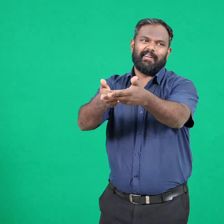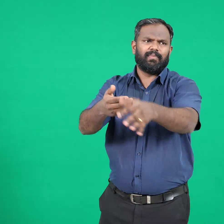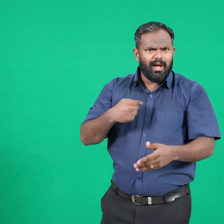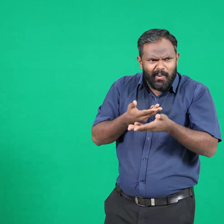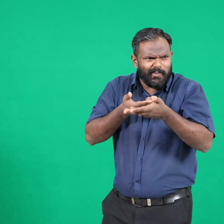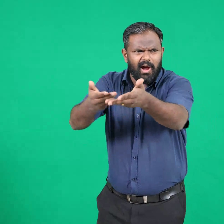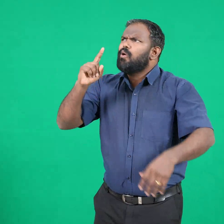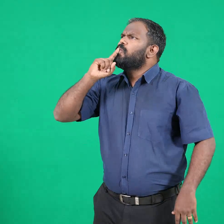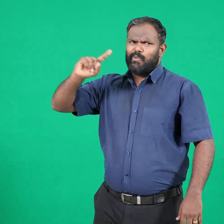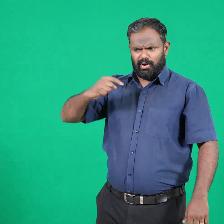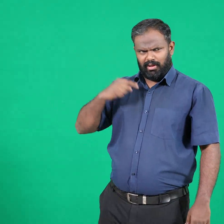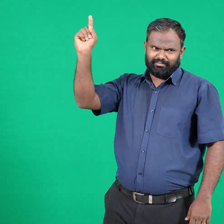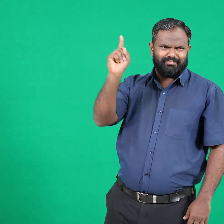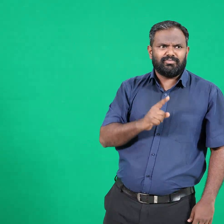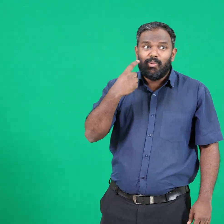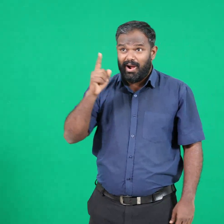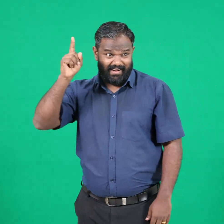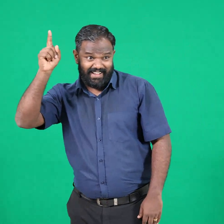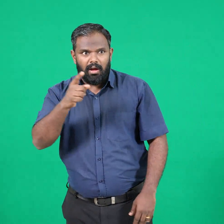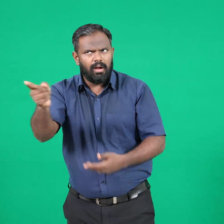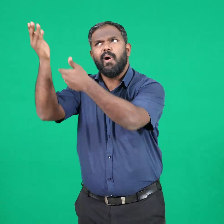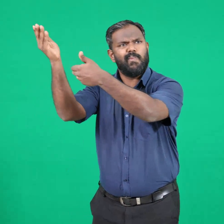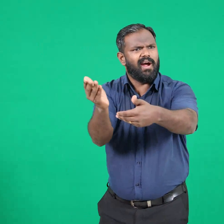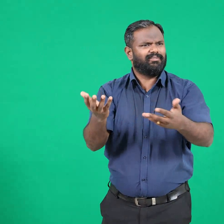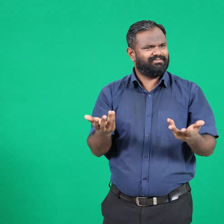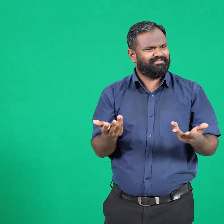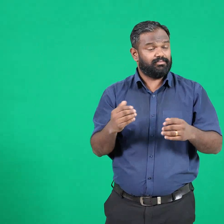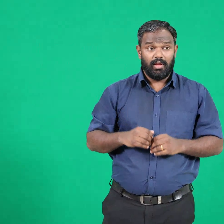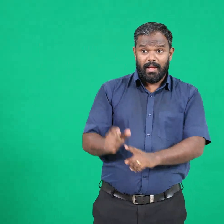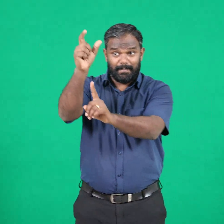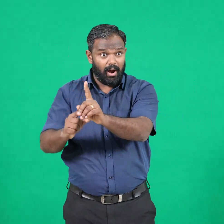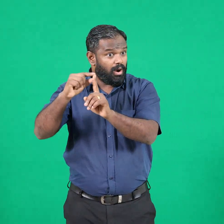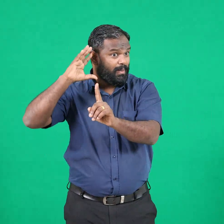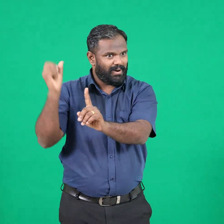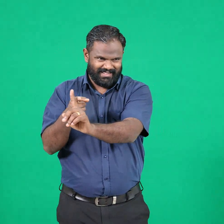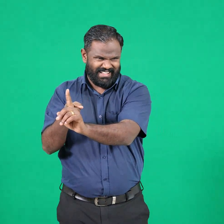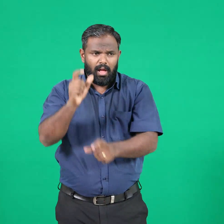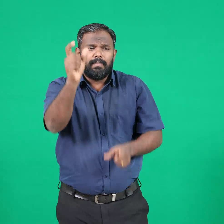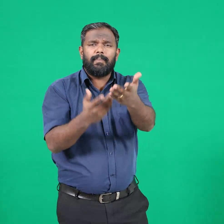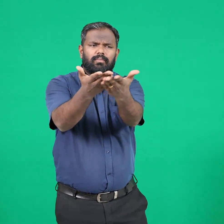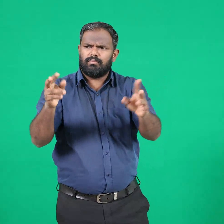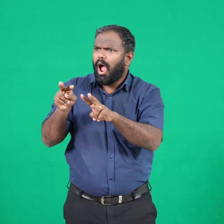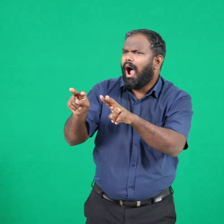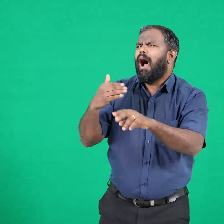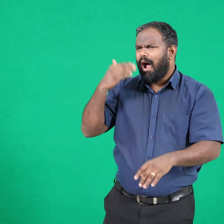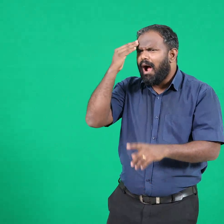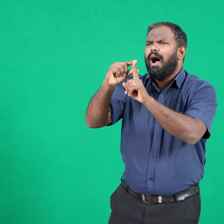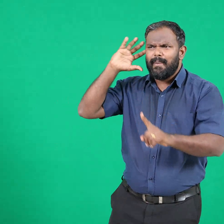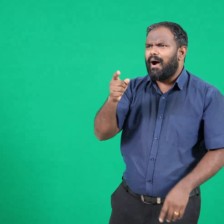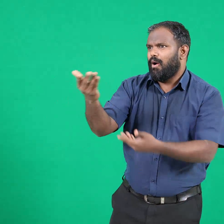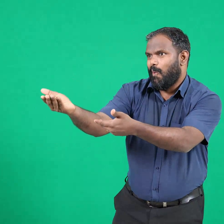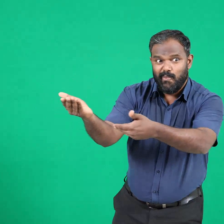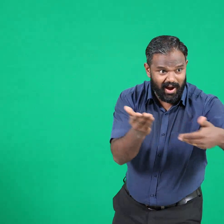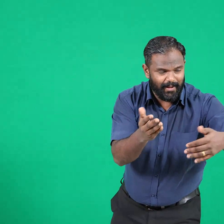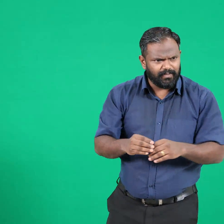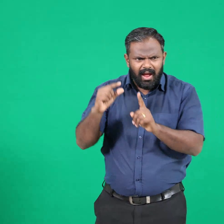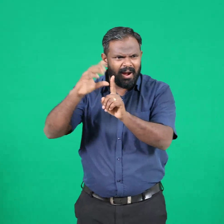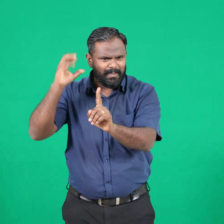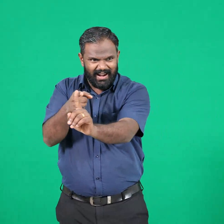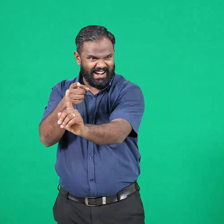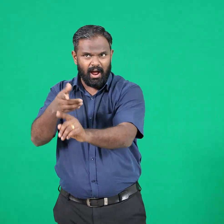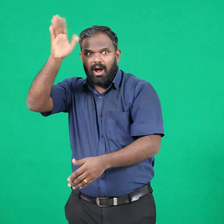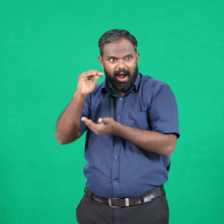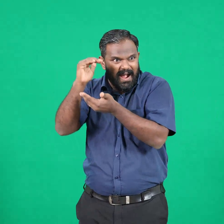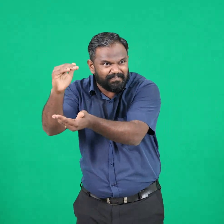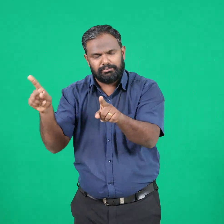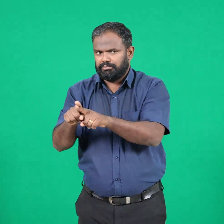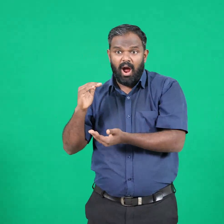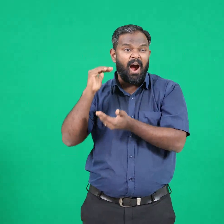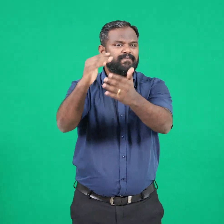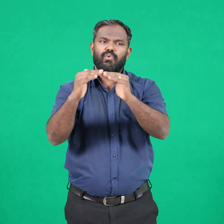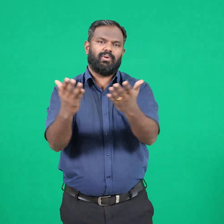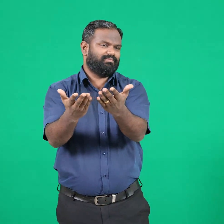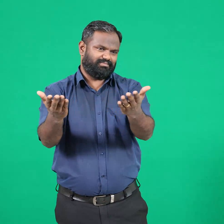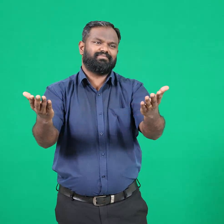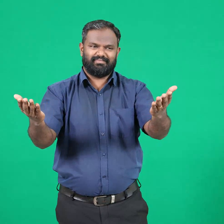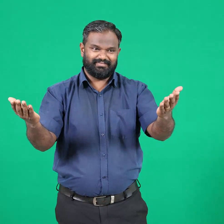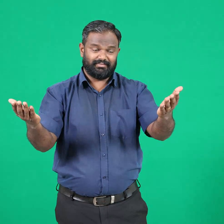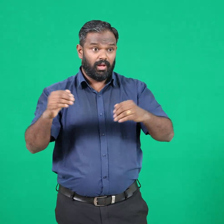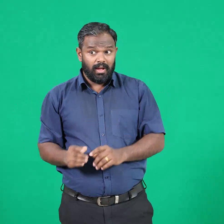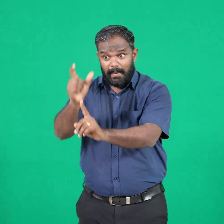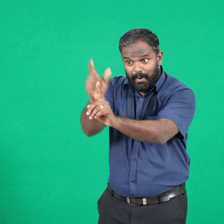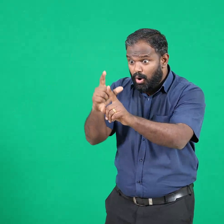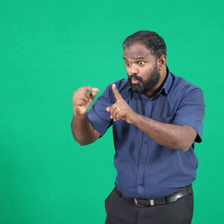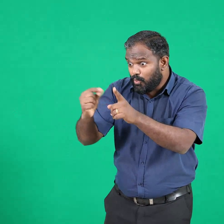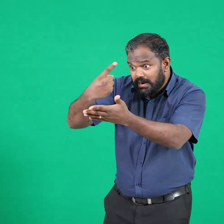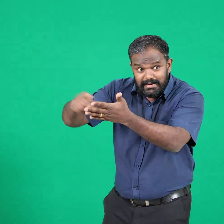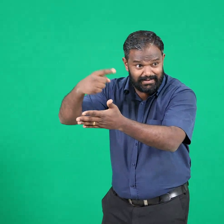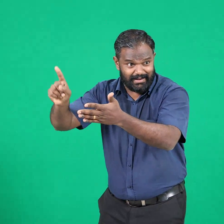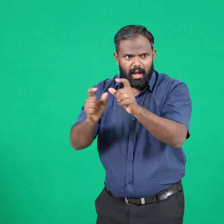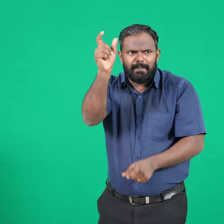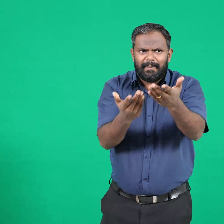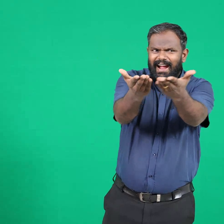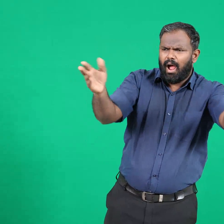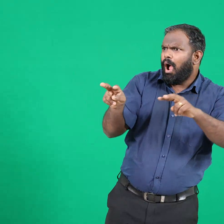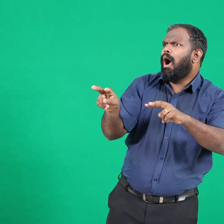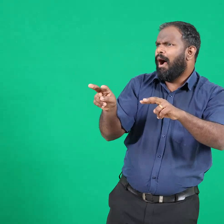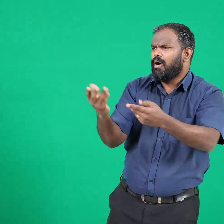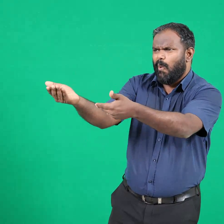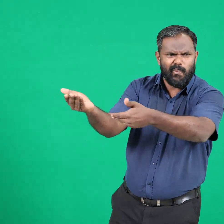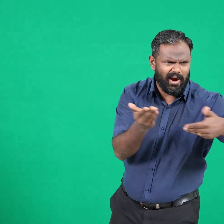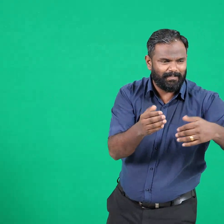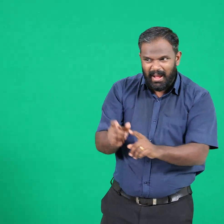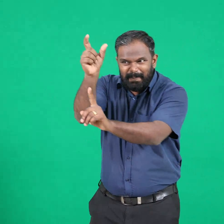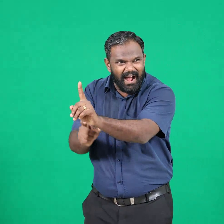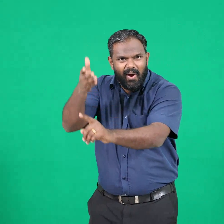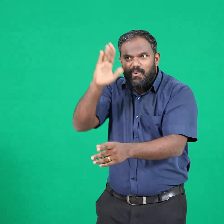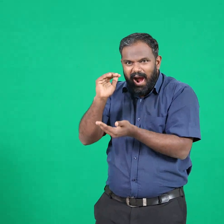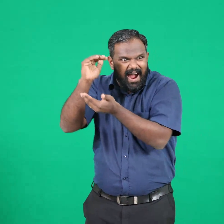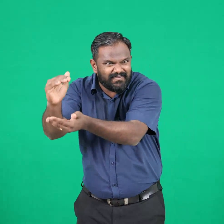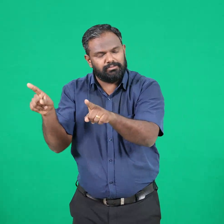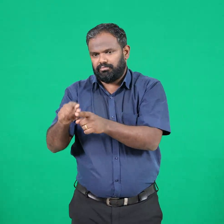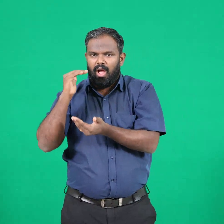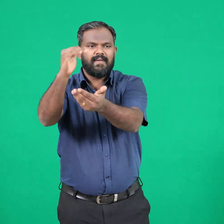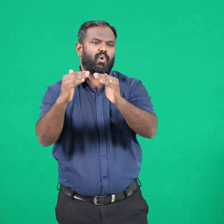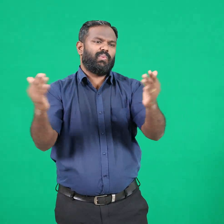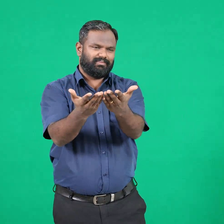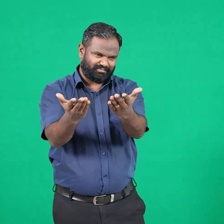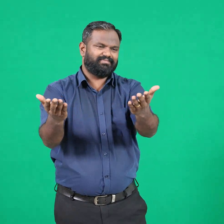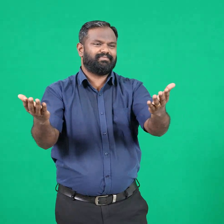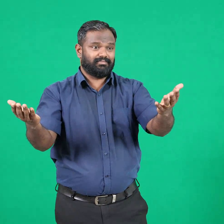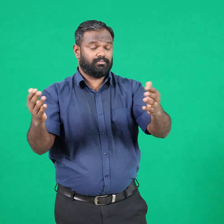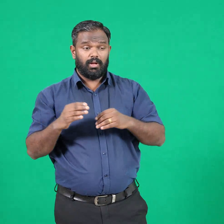Whoever receives a prophet because he is a prophet will receive a prophet's reward, and whoever receives a righteous man because he is a righteous man will receive a righteous man's reward.